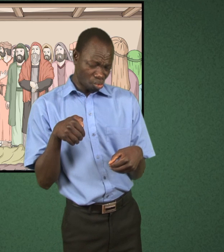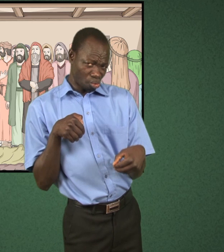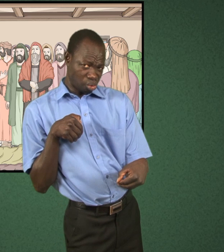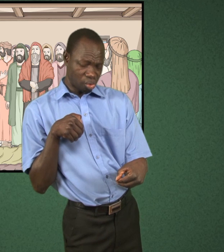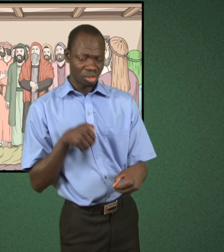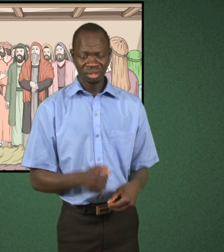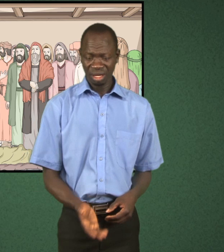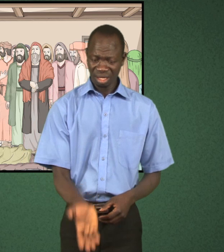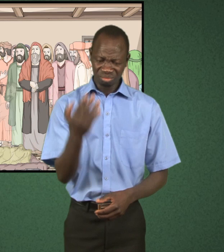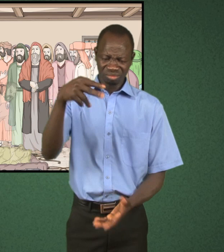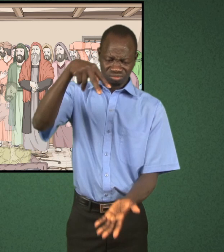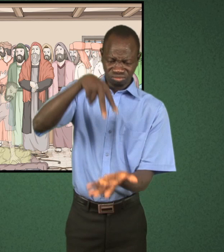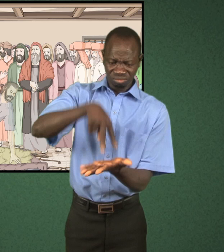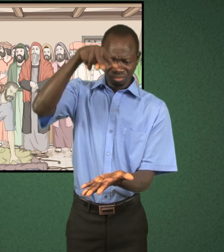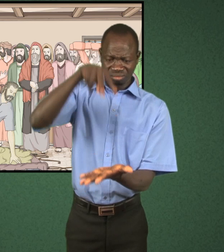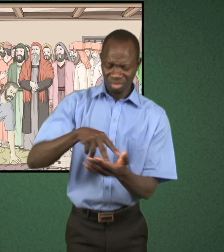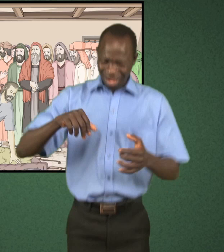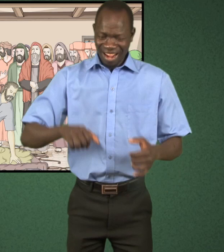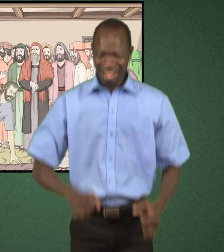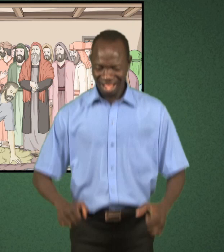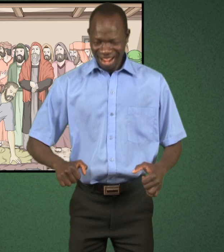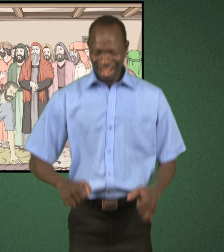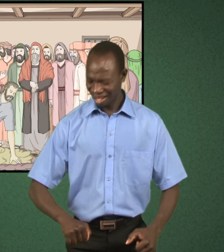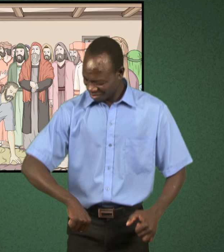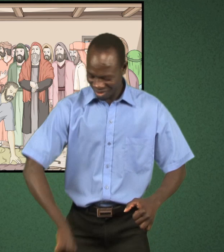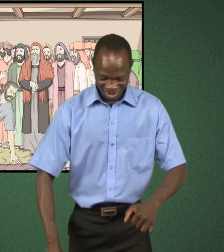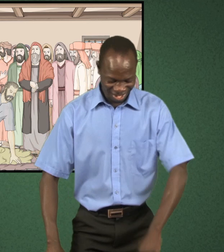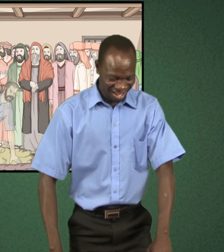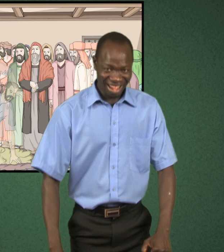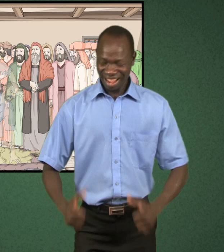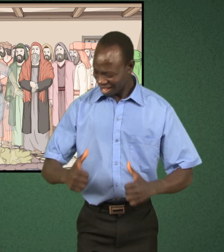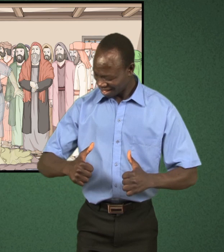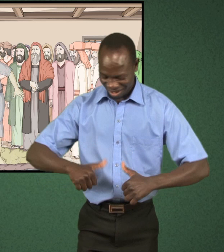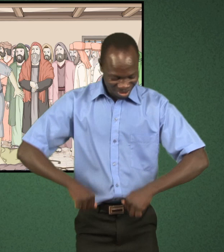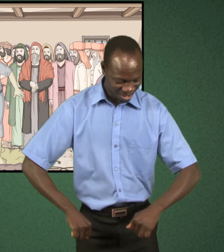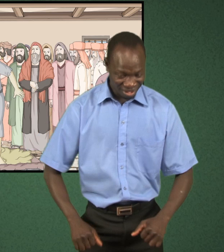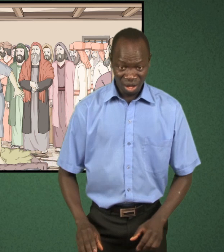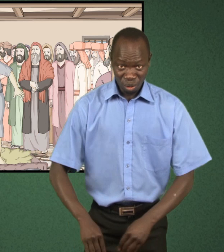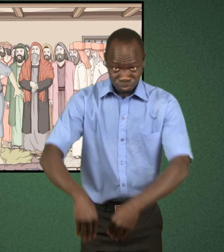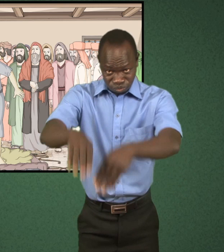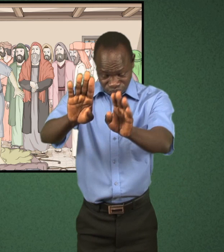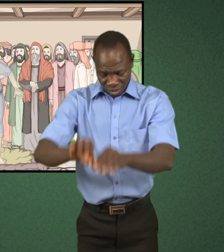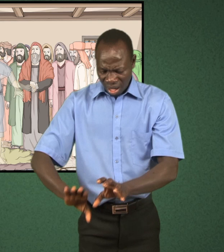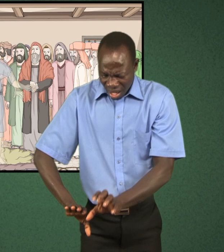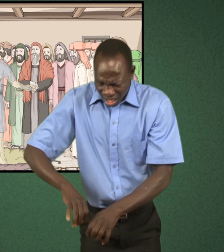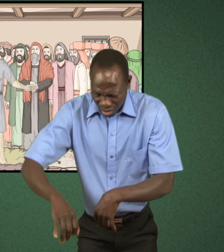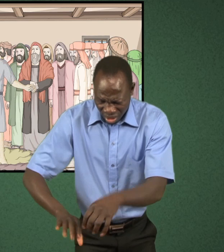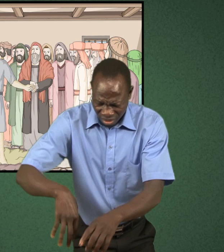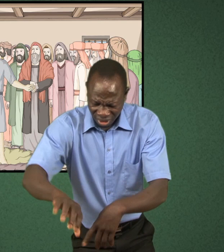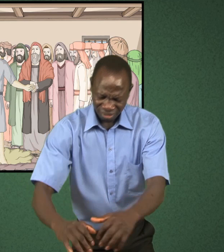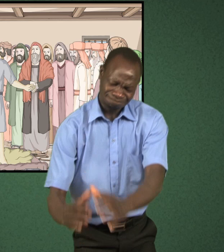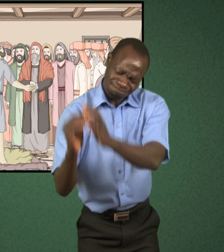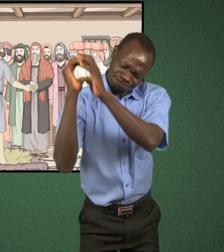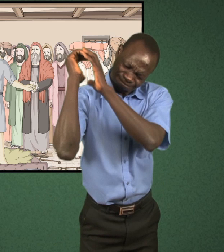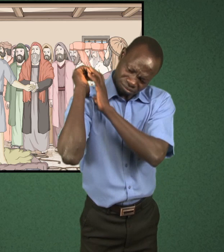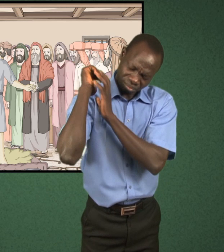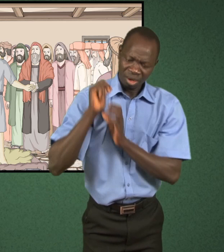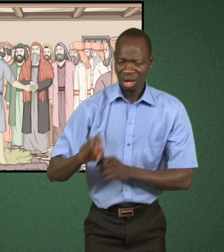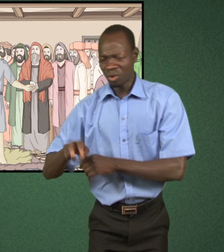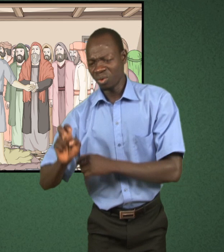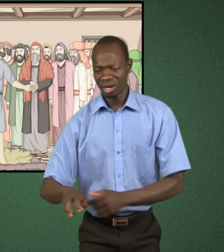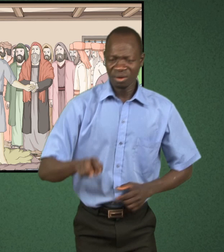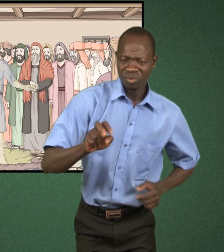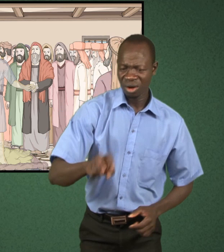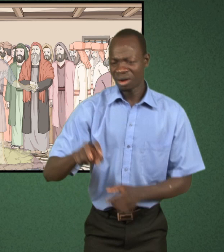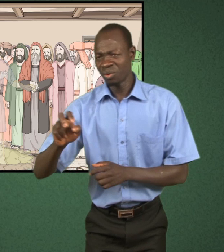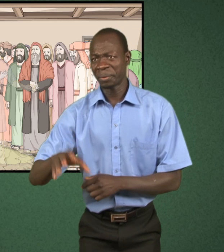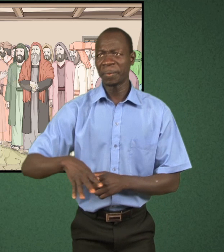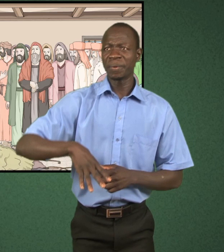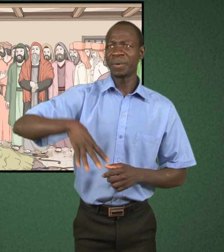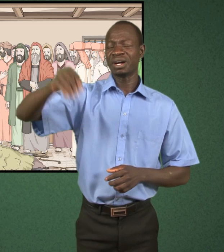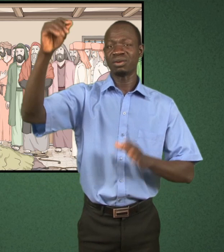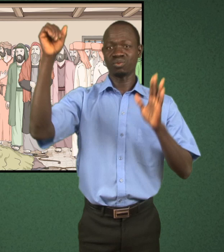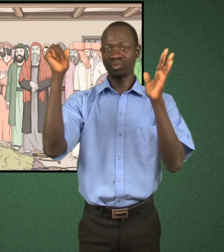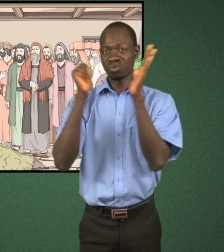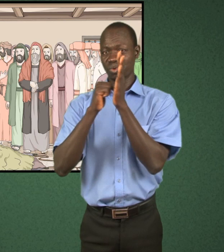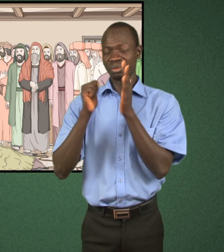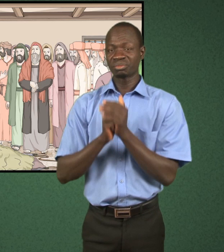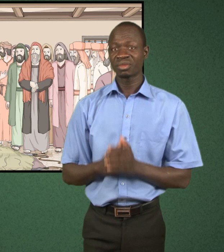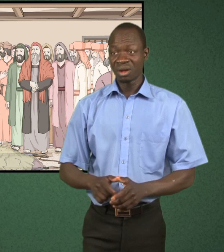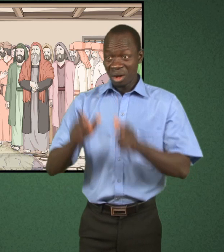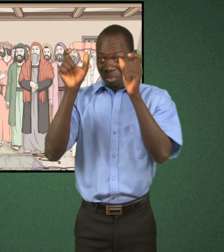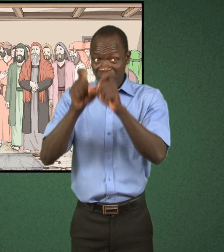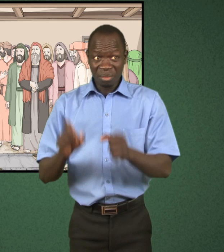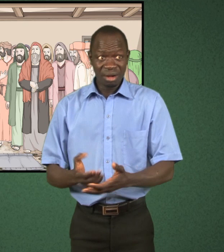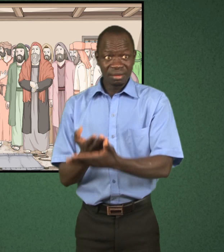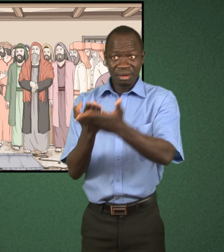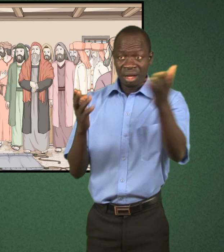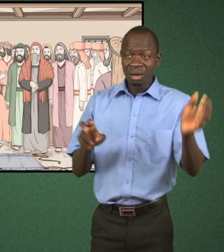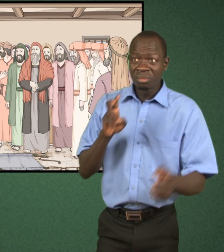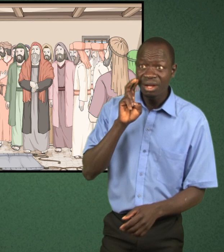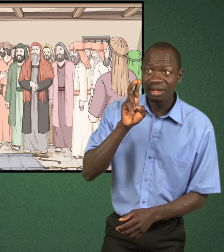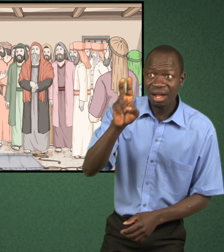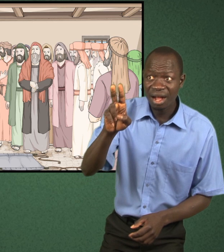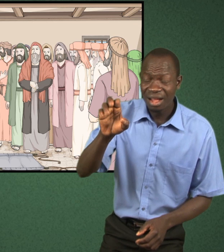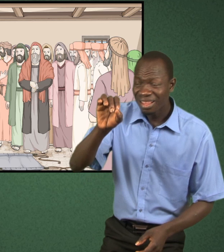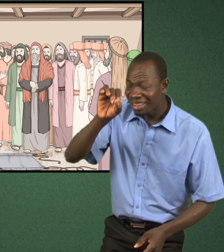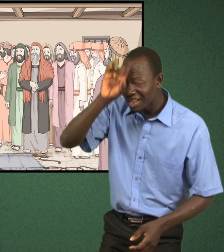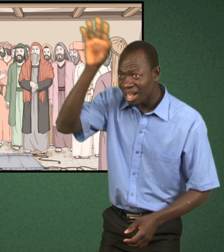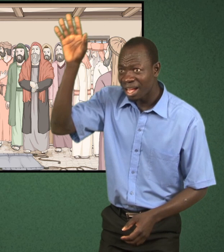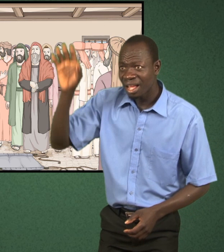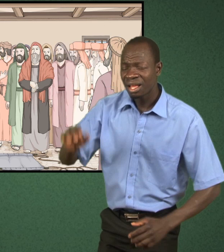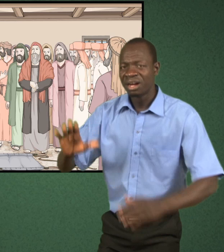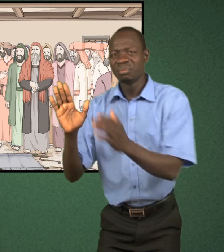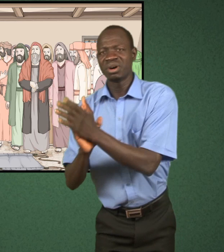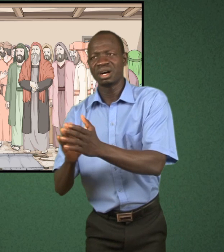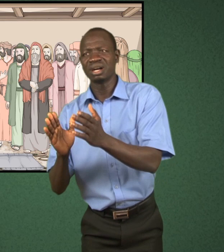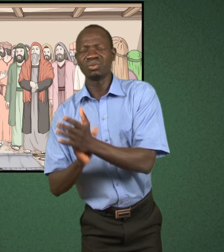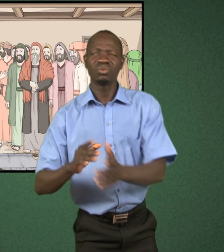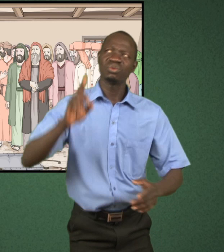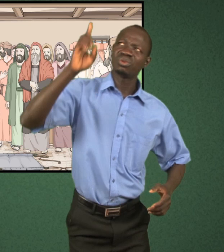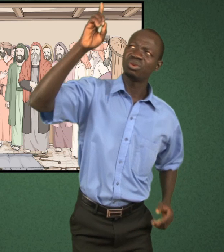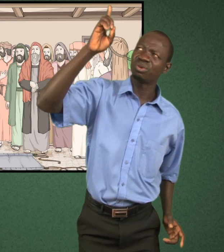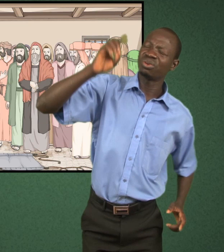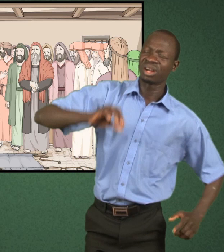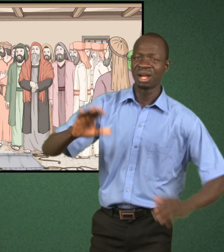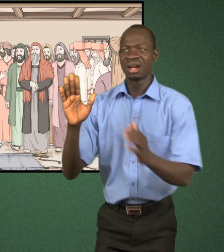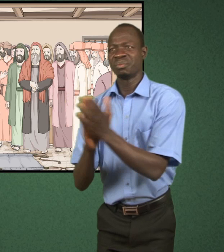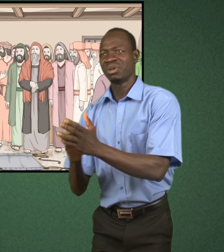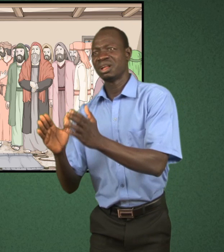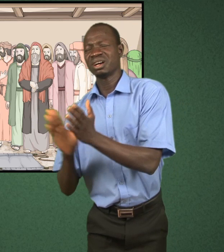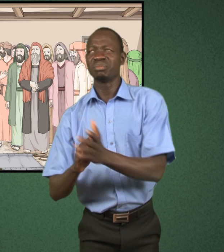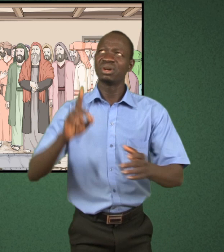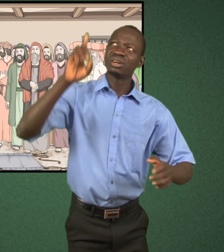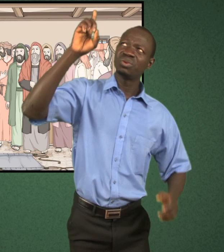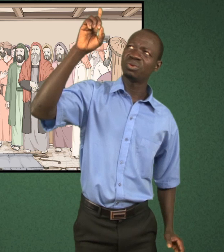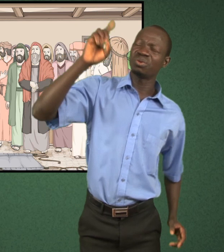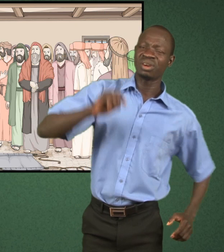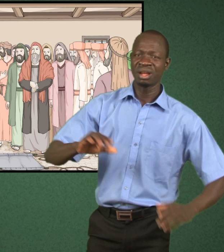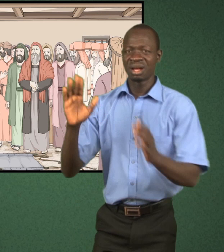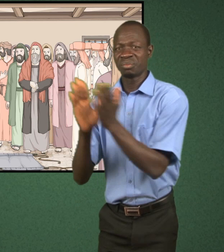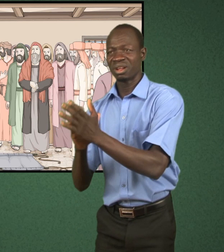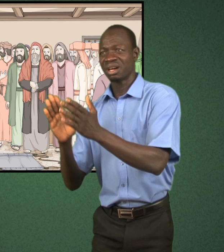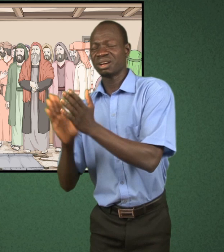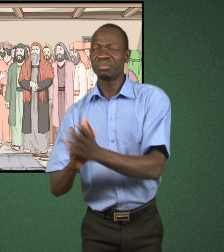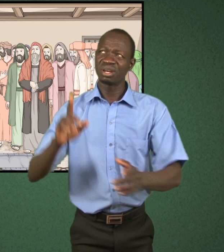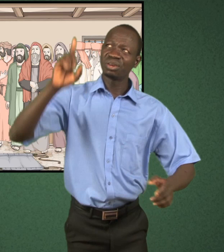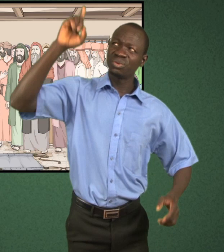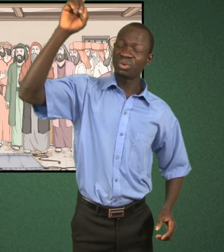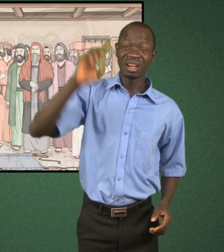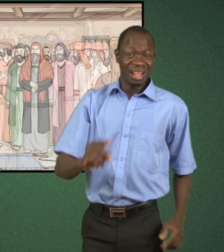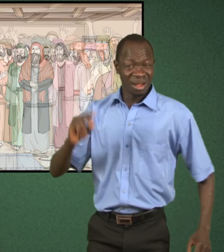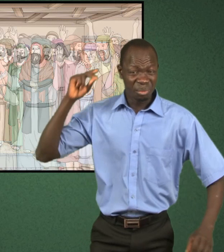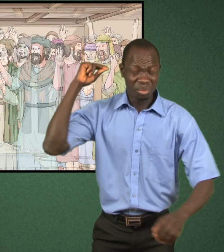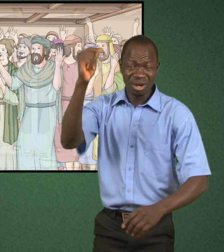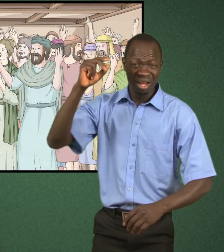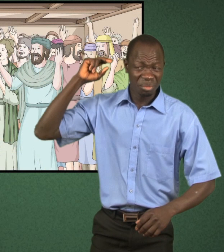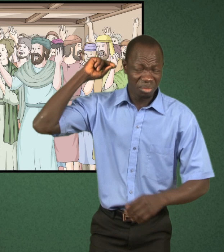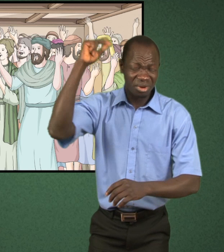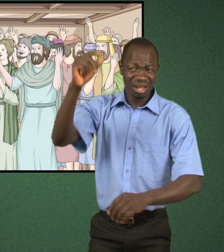And immediately the man got up, picked up his mat, and walked out in front of them all.